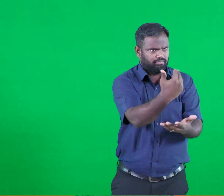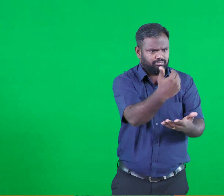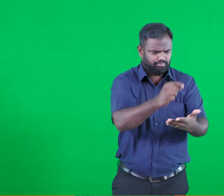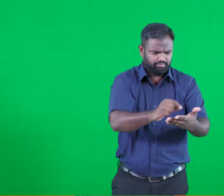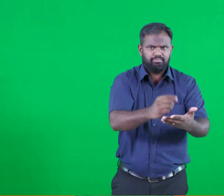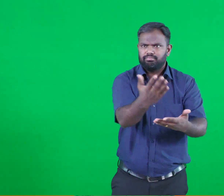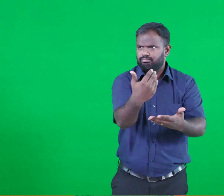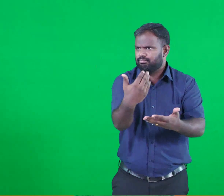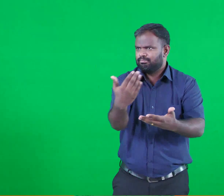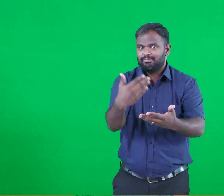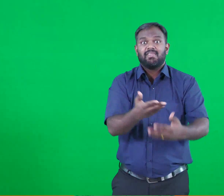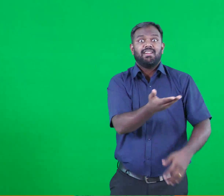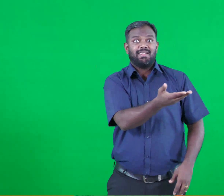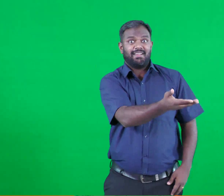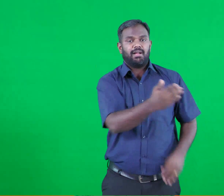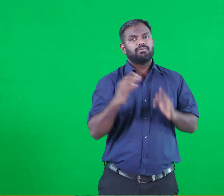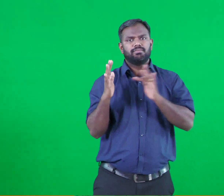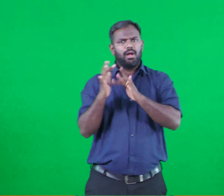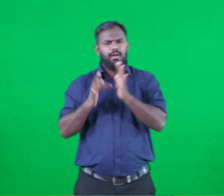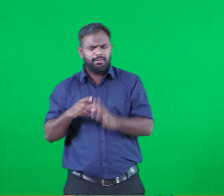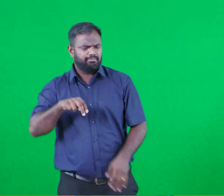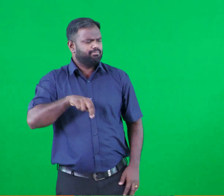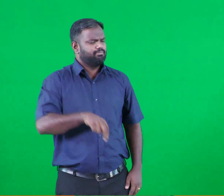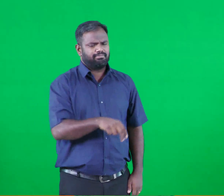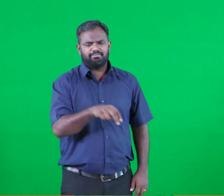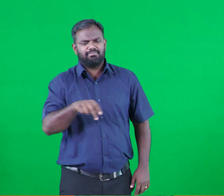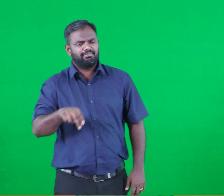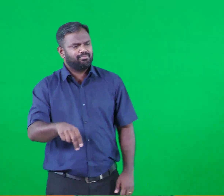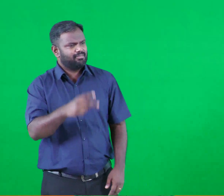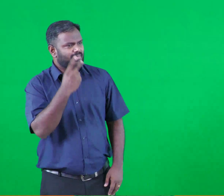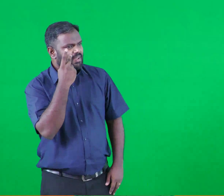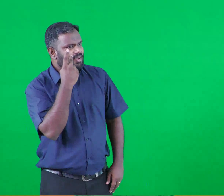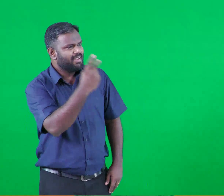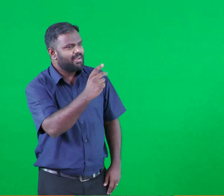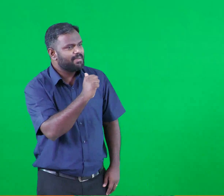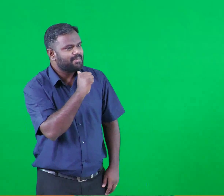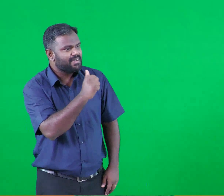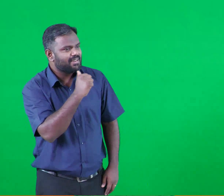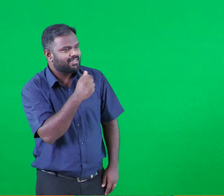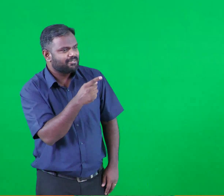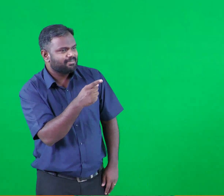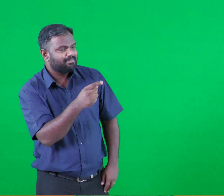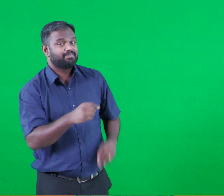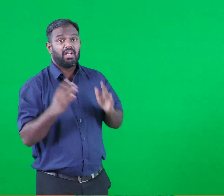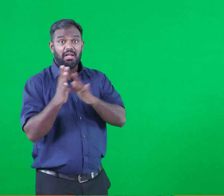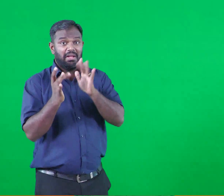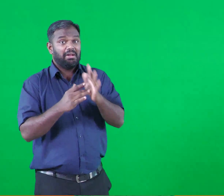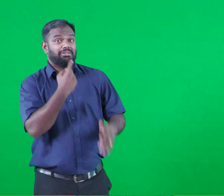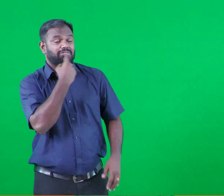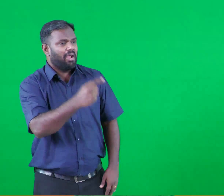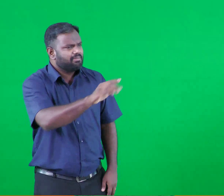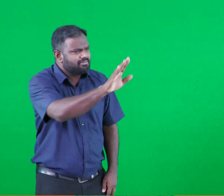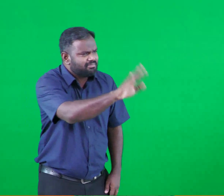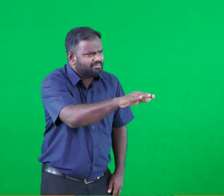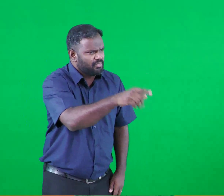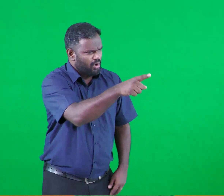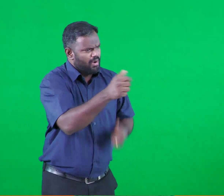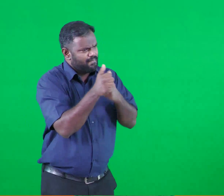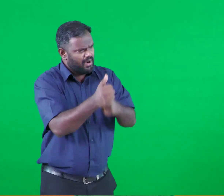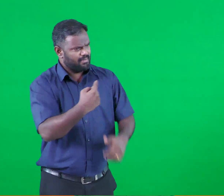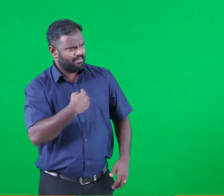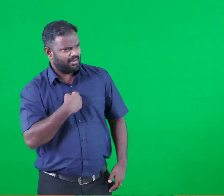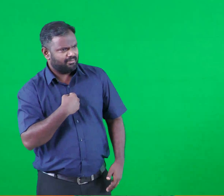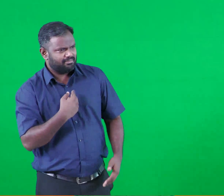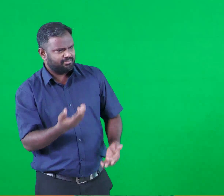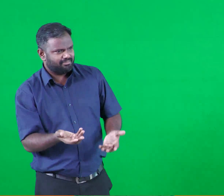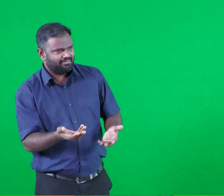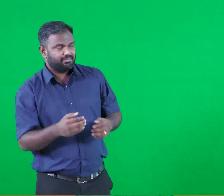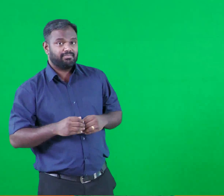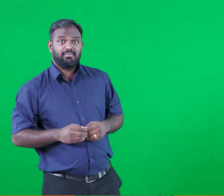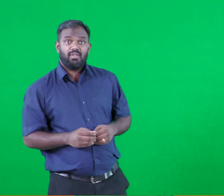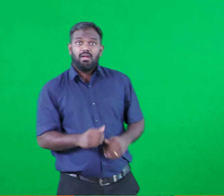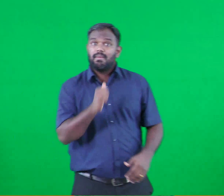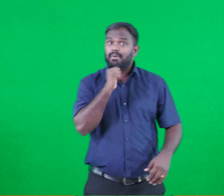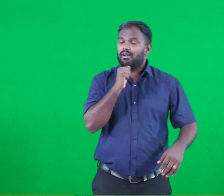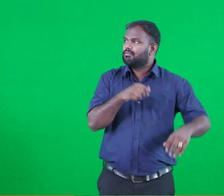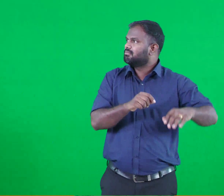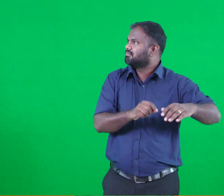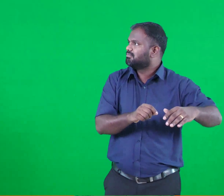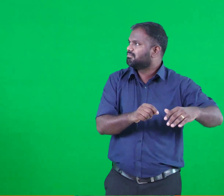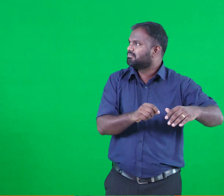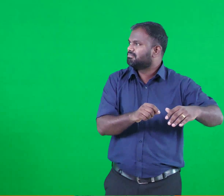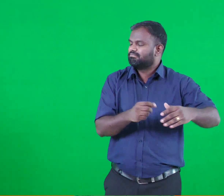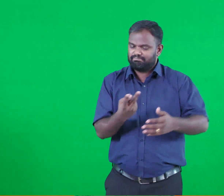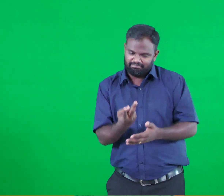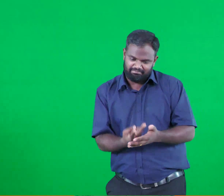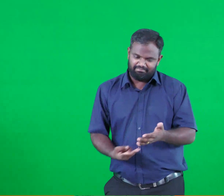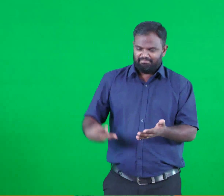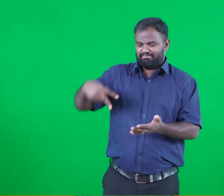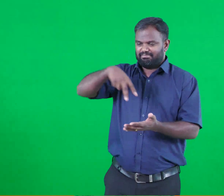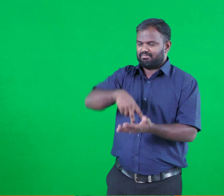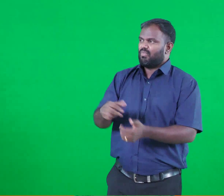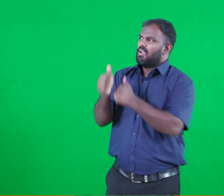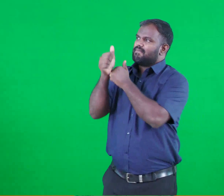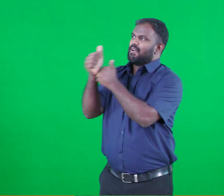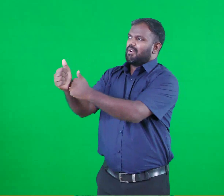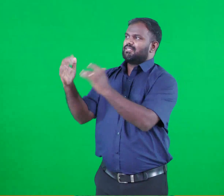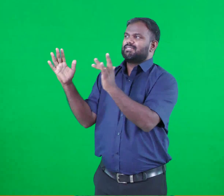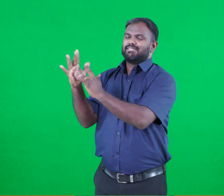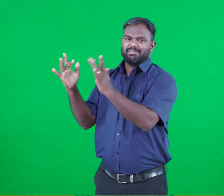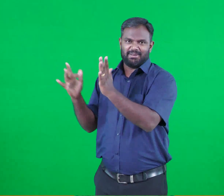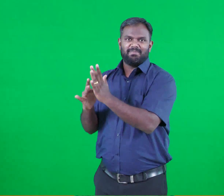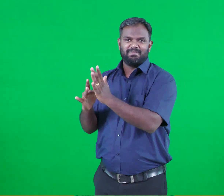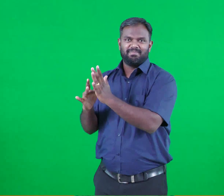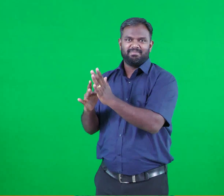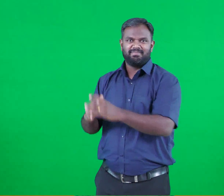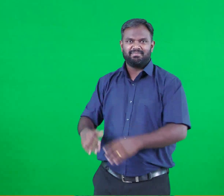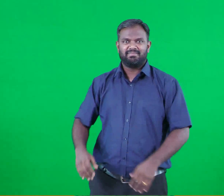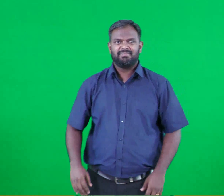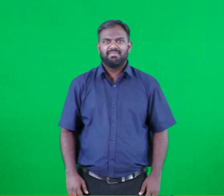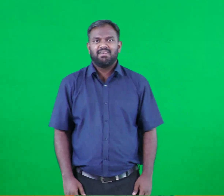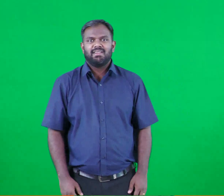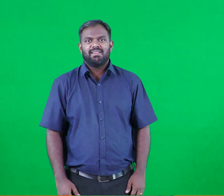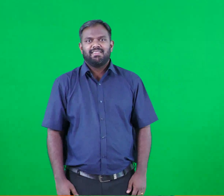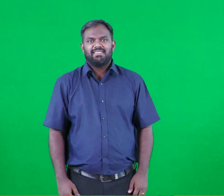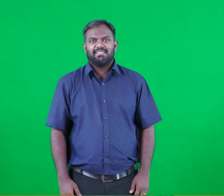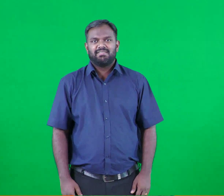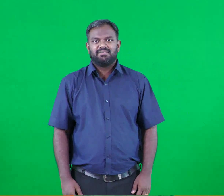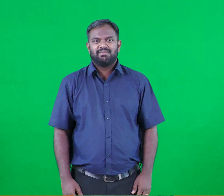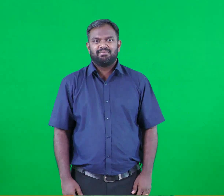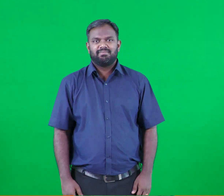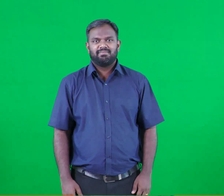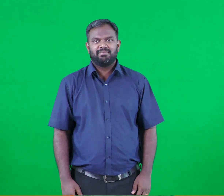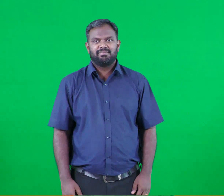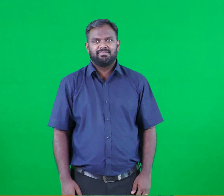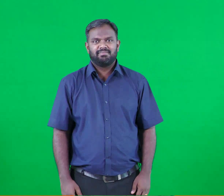"Follow Me," He told him, and Levi got up and followed Him.